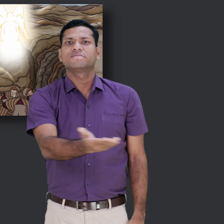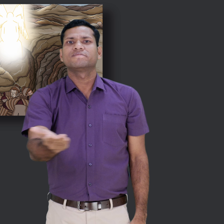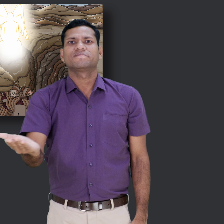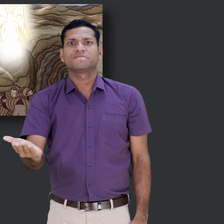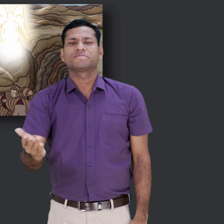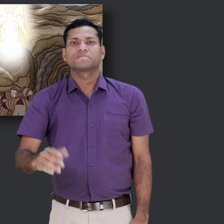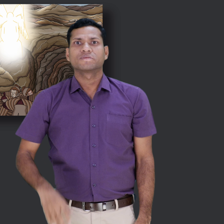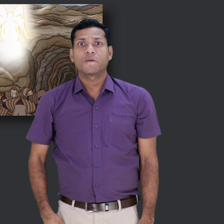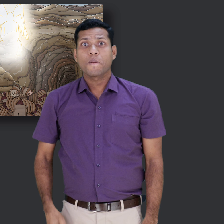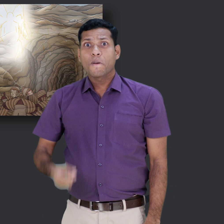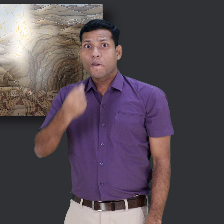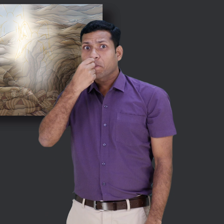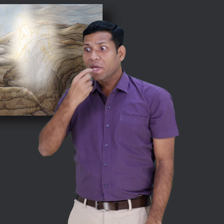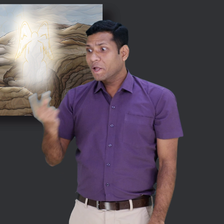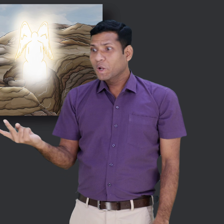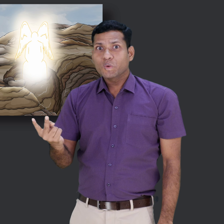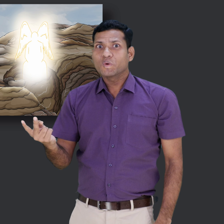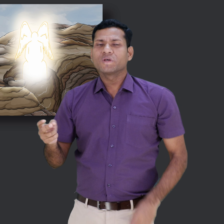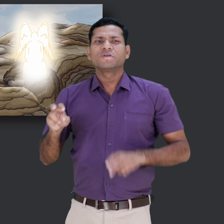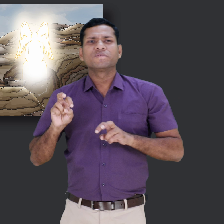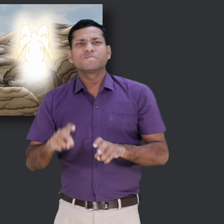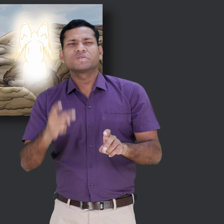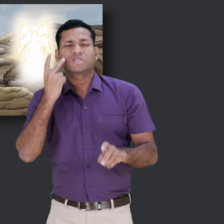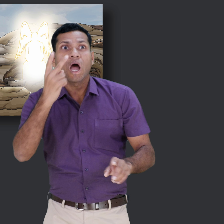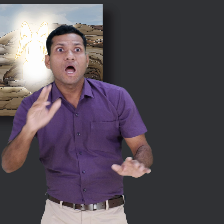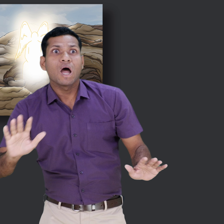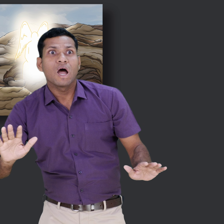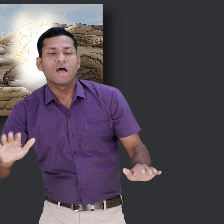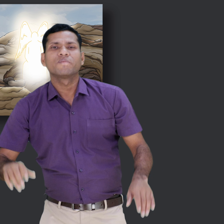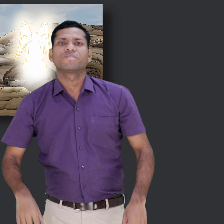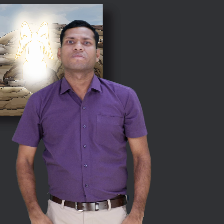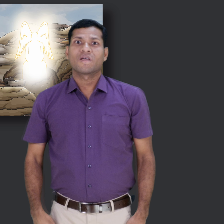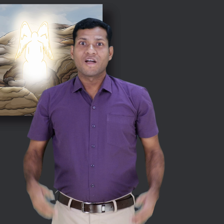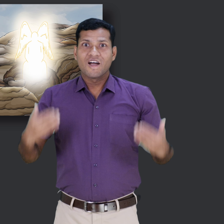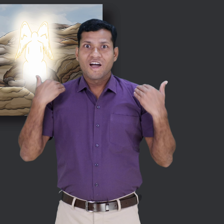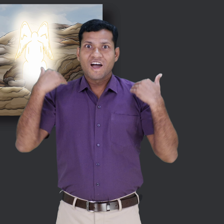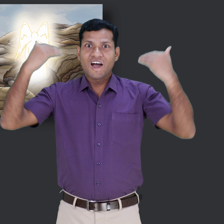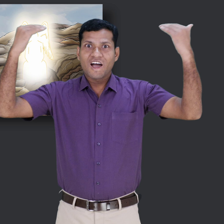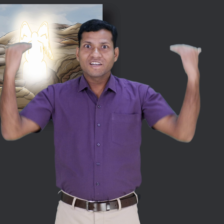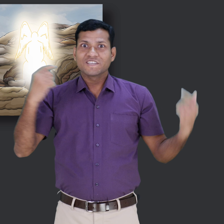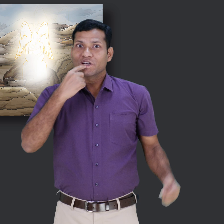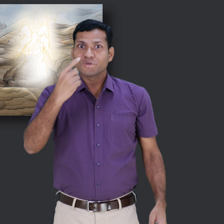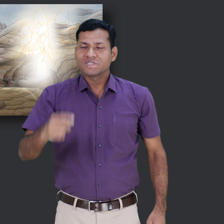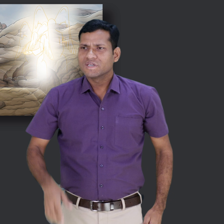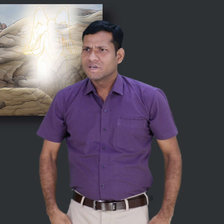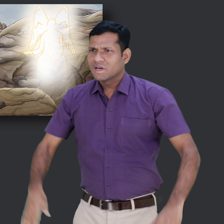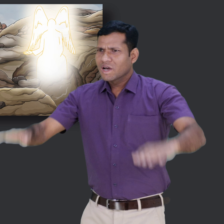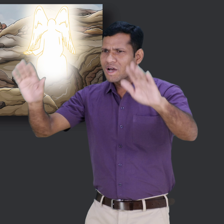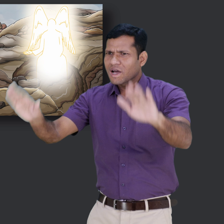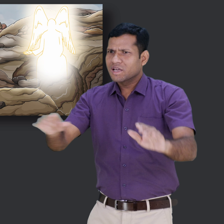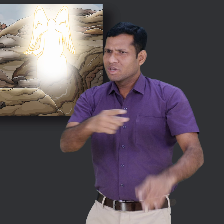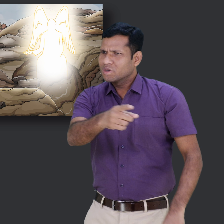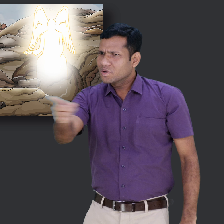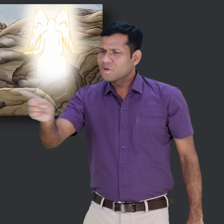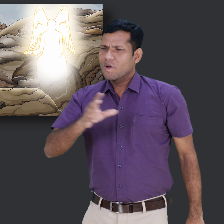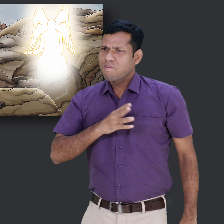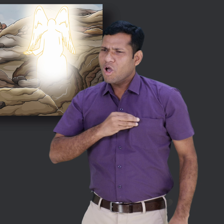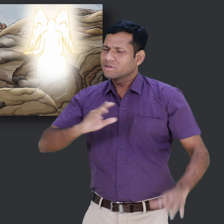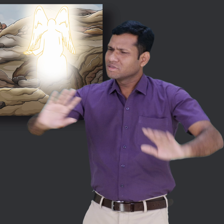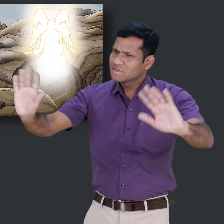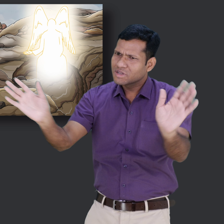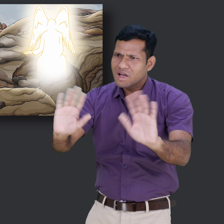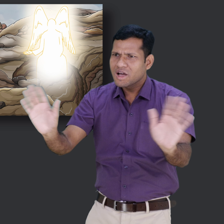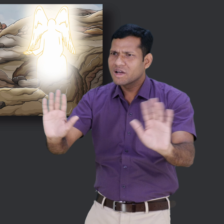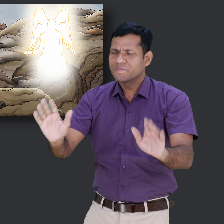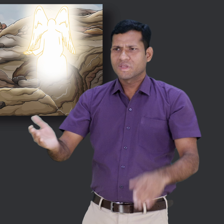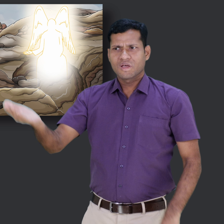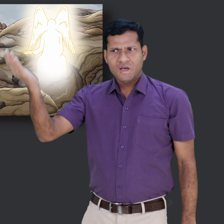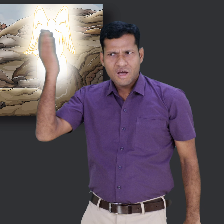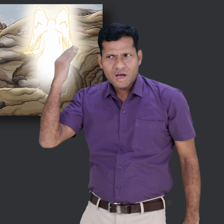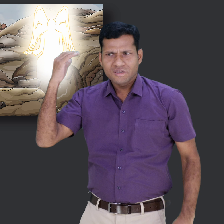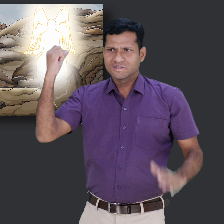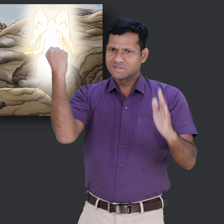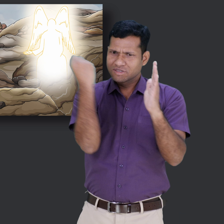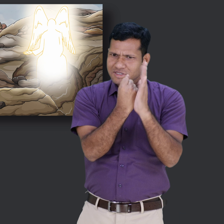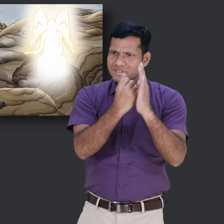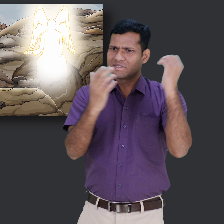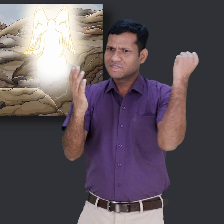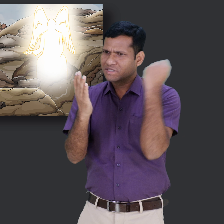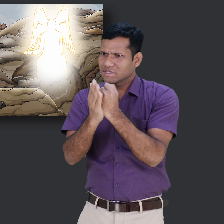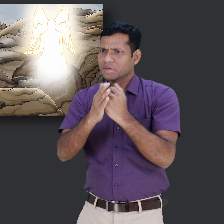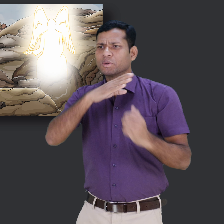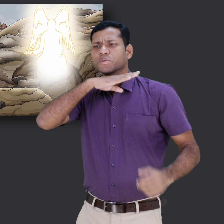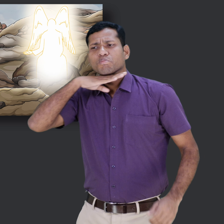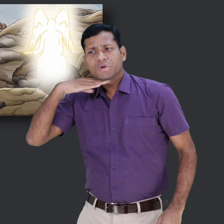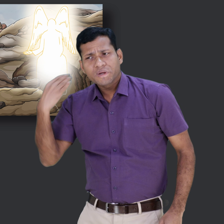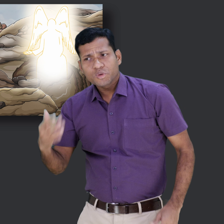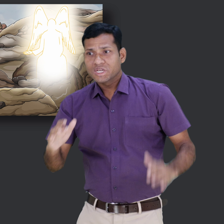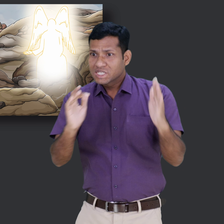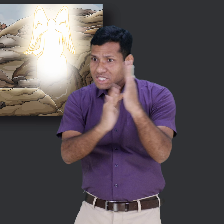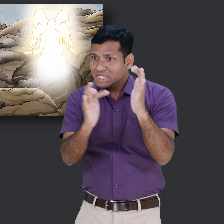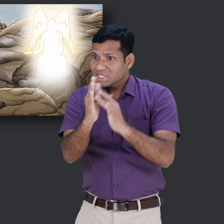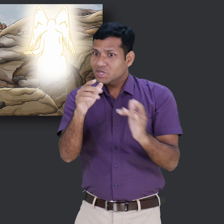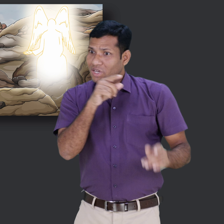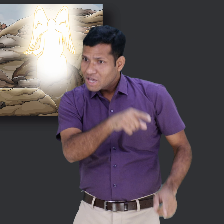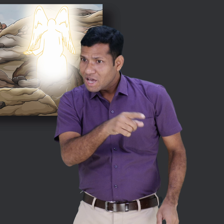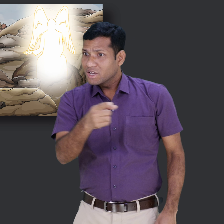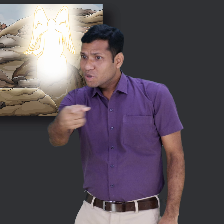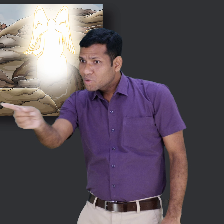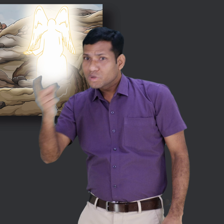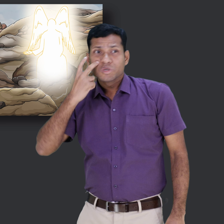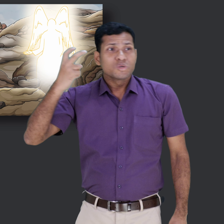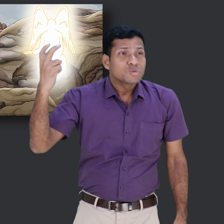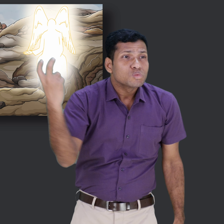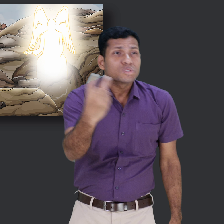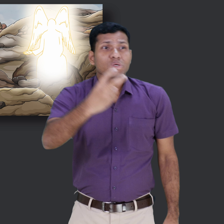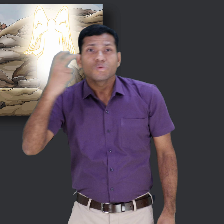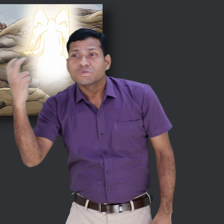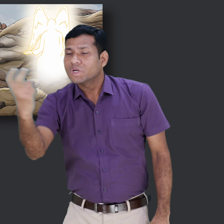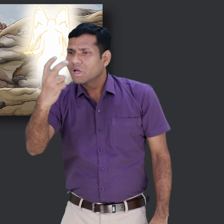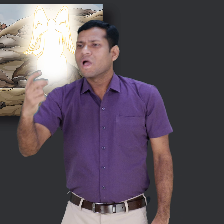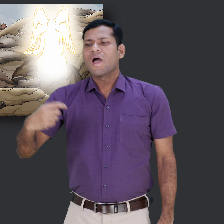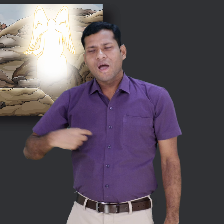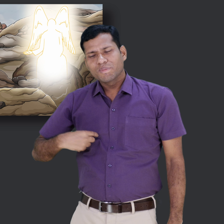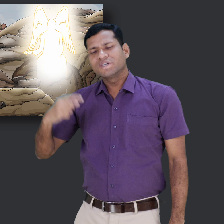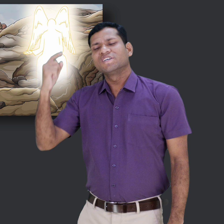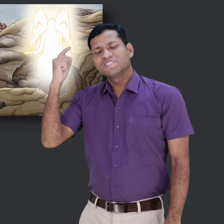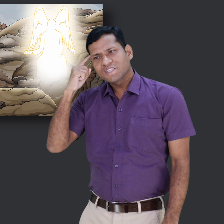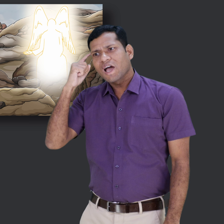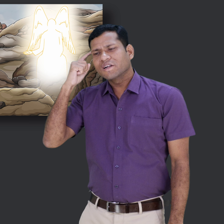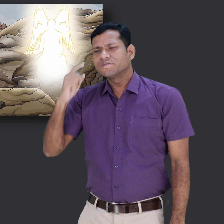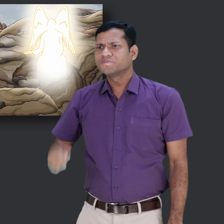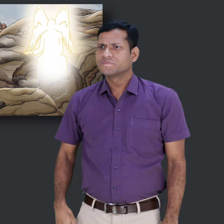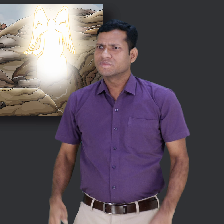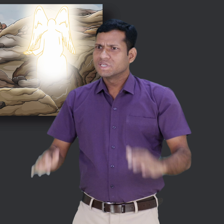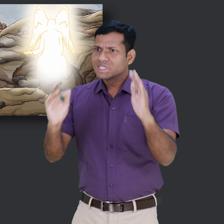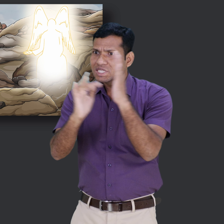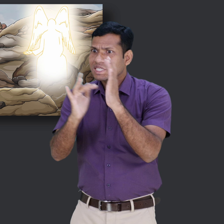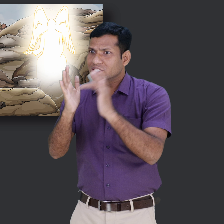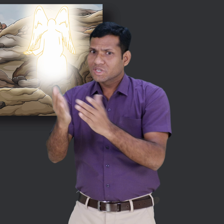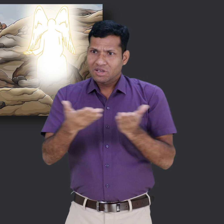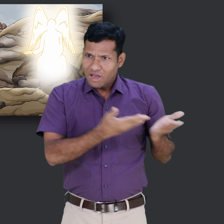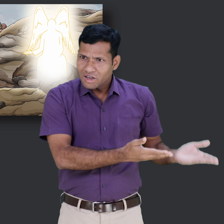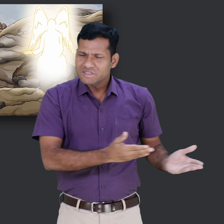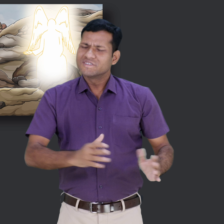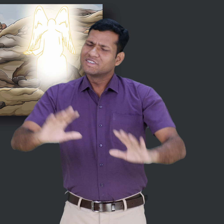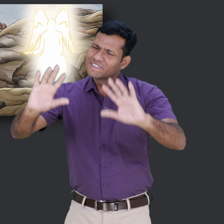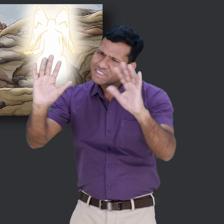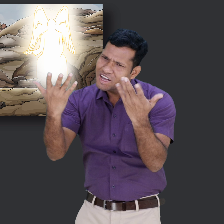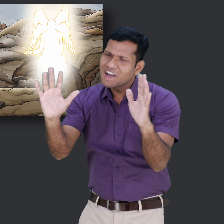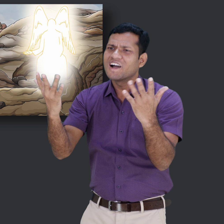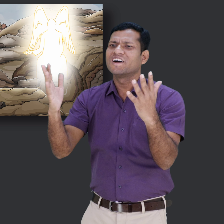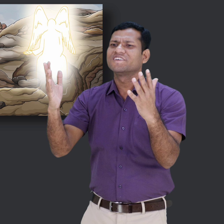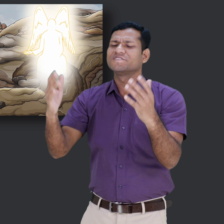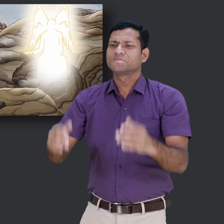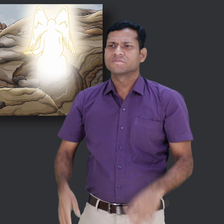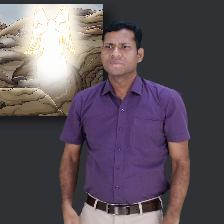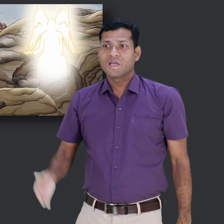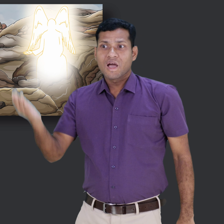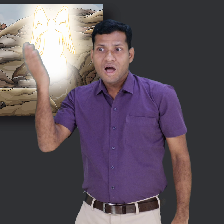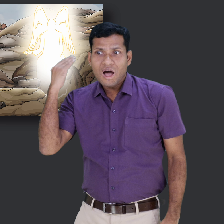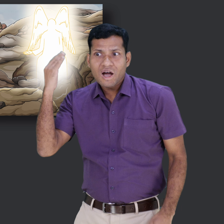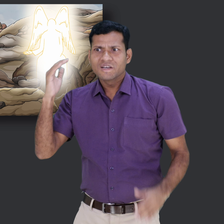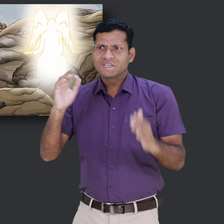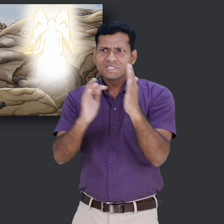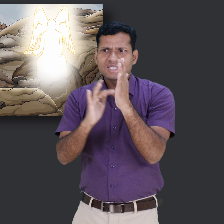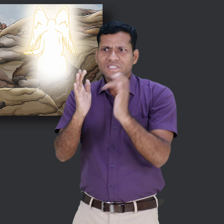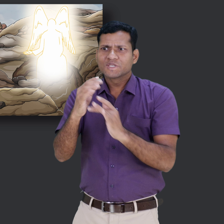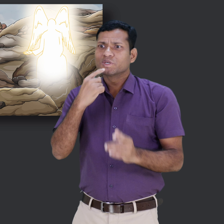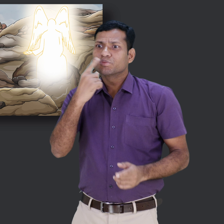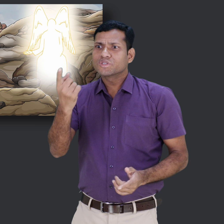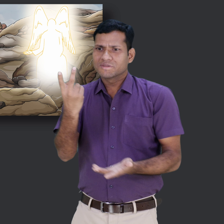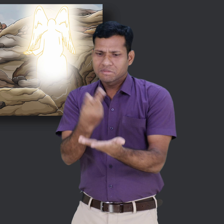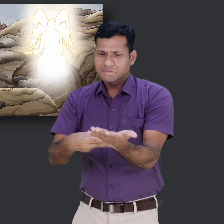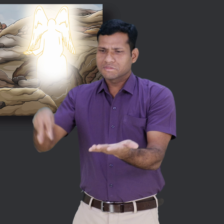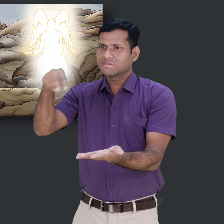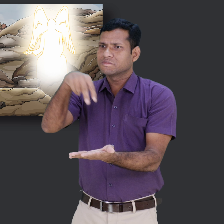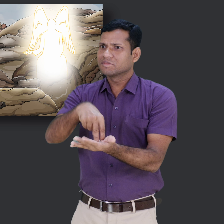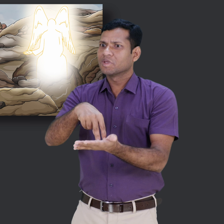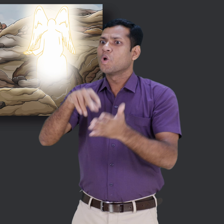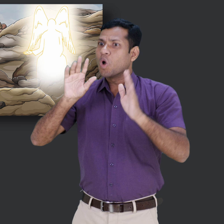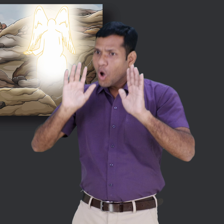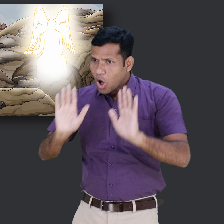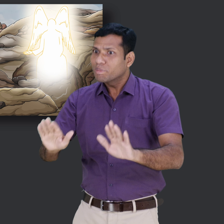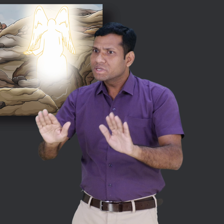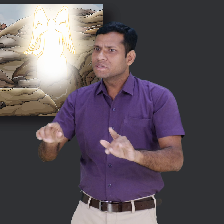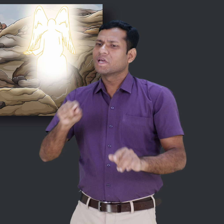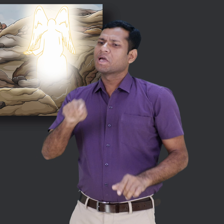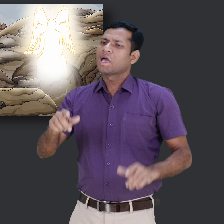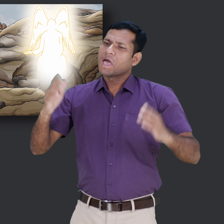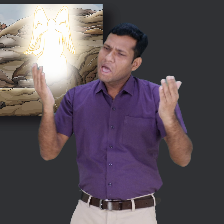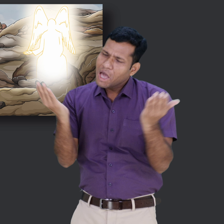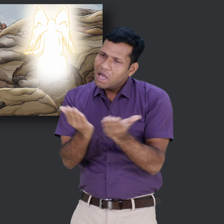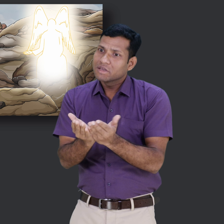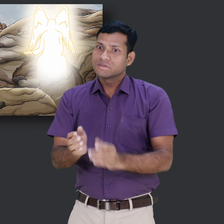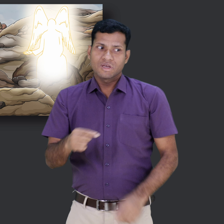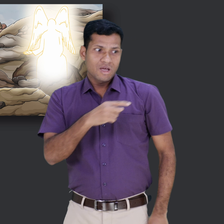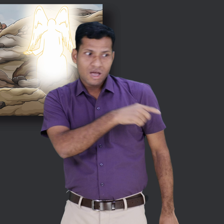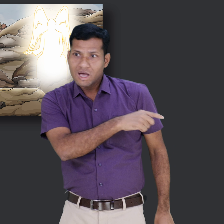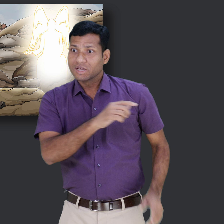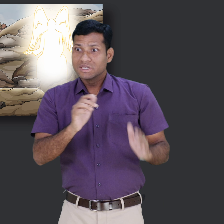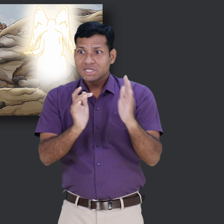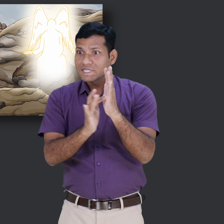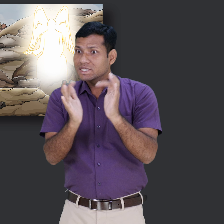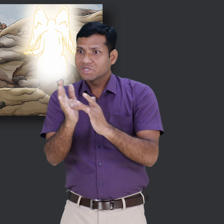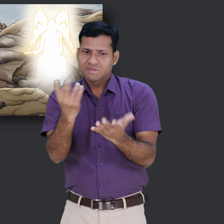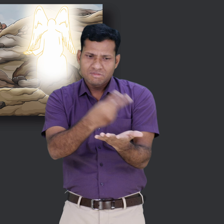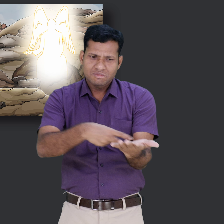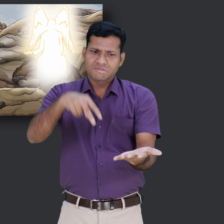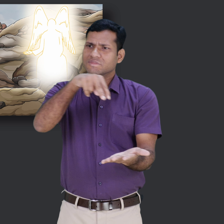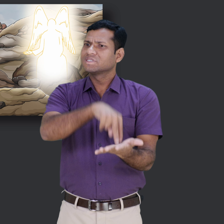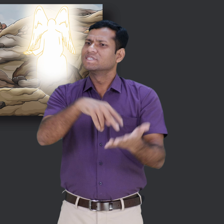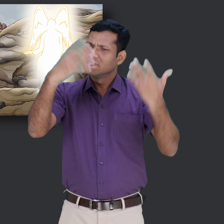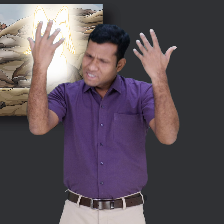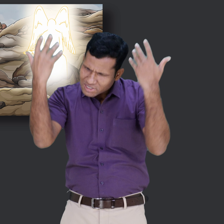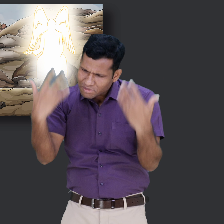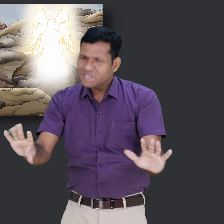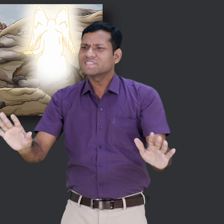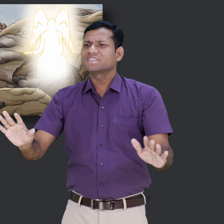But the angel said to the women, “Do not be afraid, for I know that you are looking for Jesus, who was crucified.